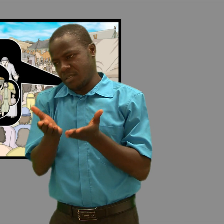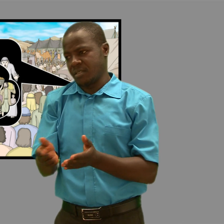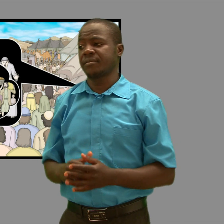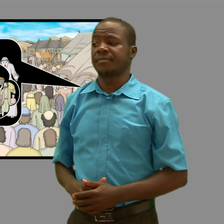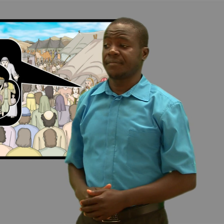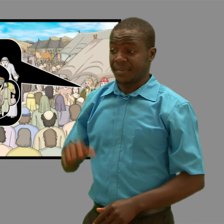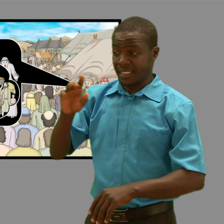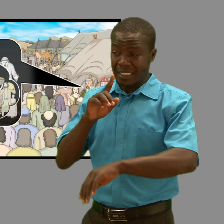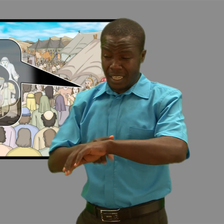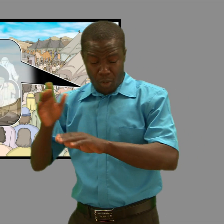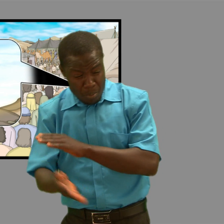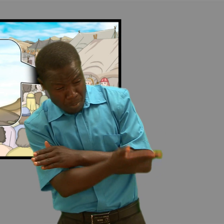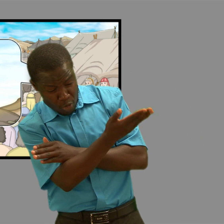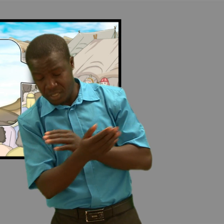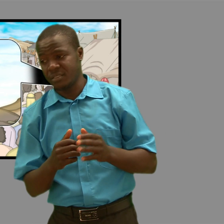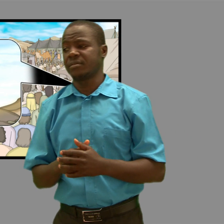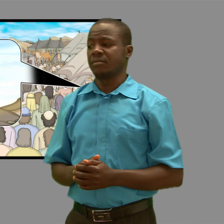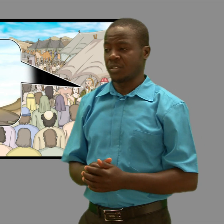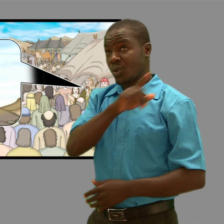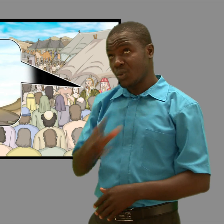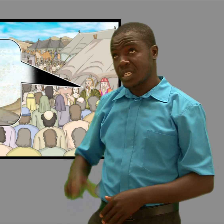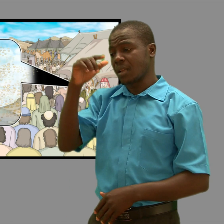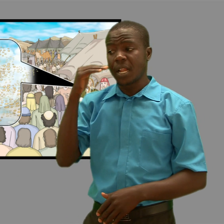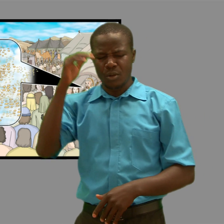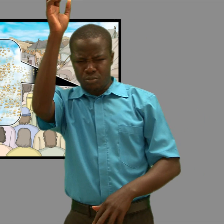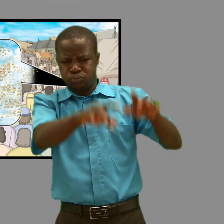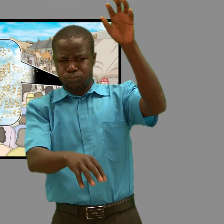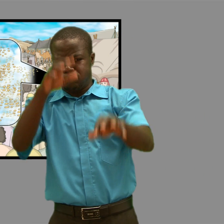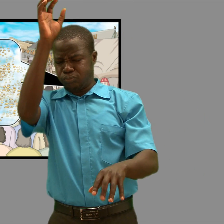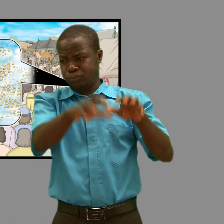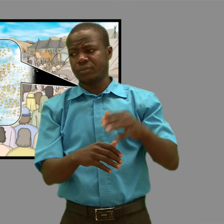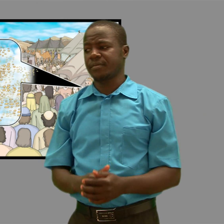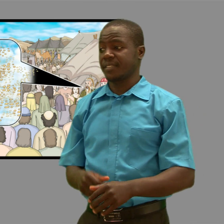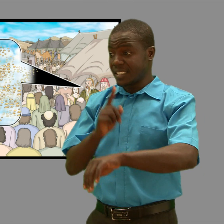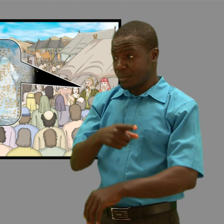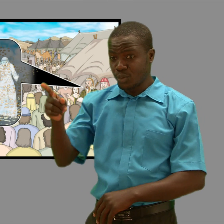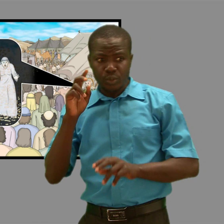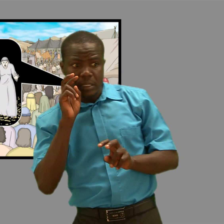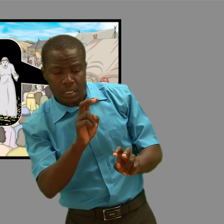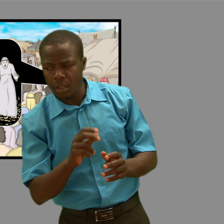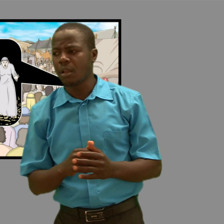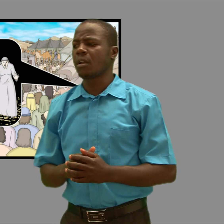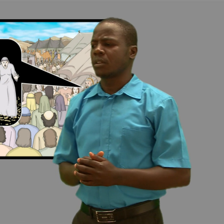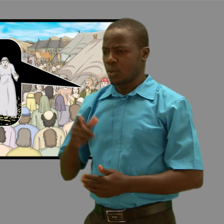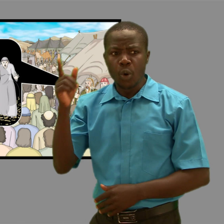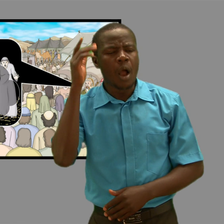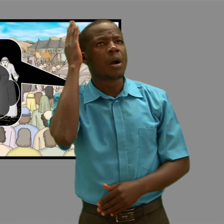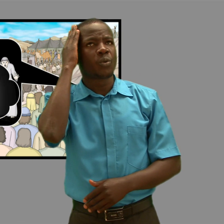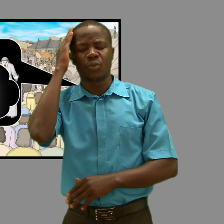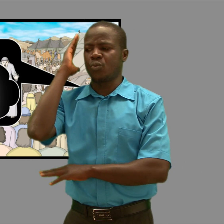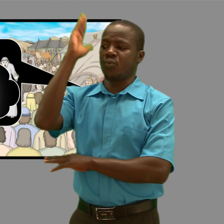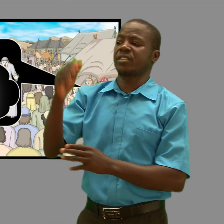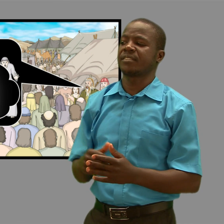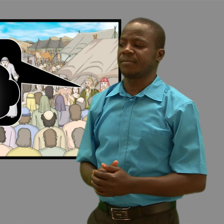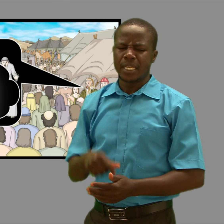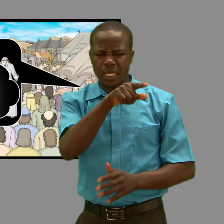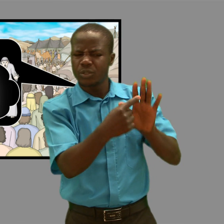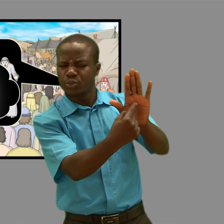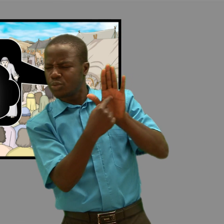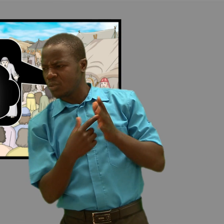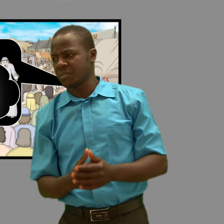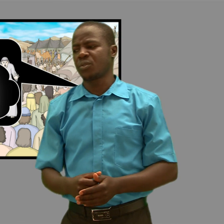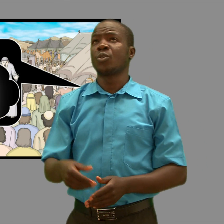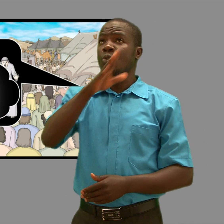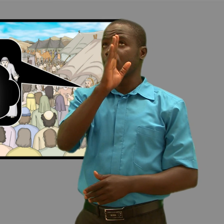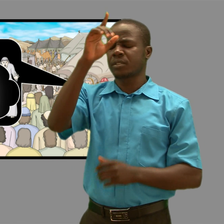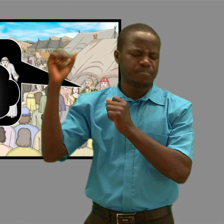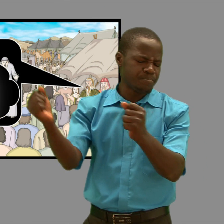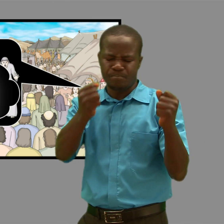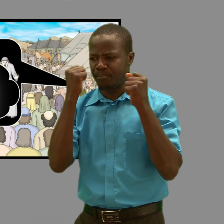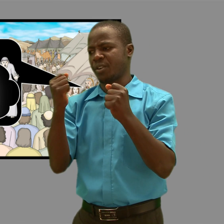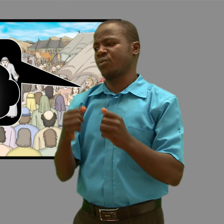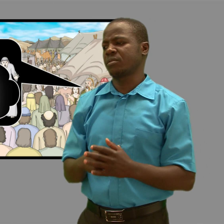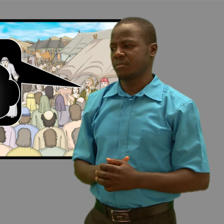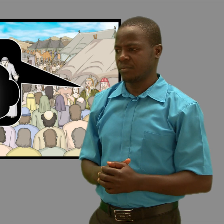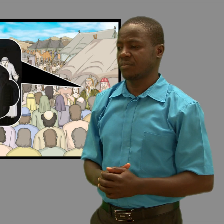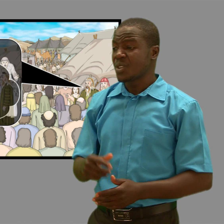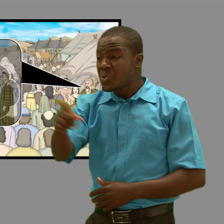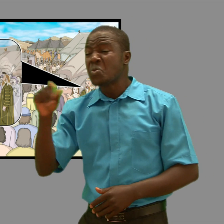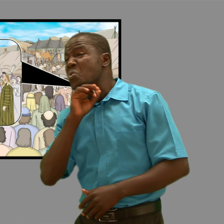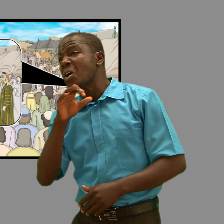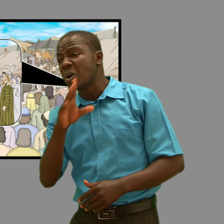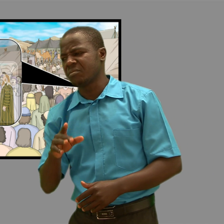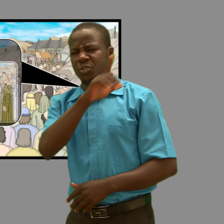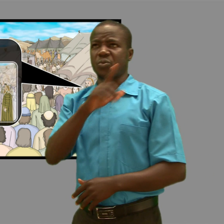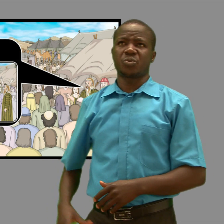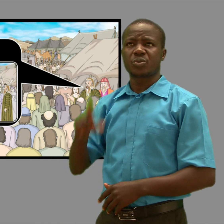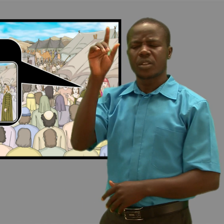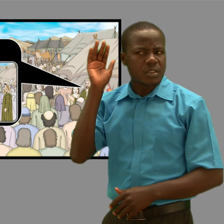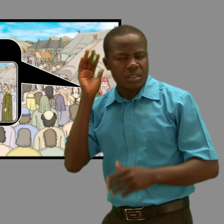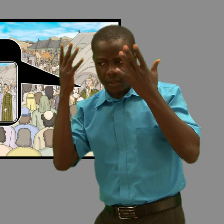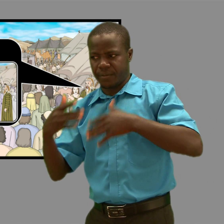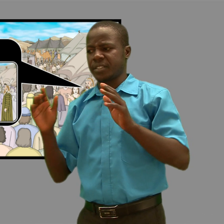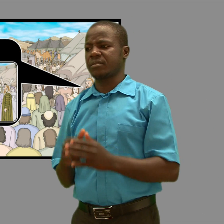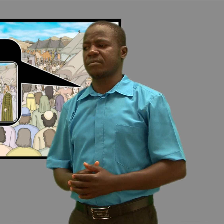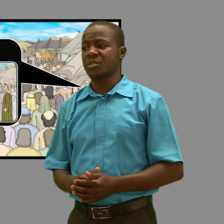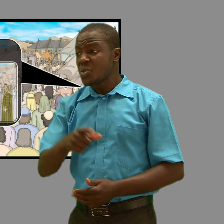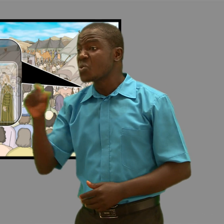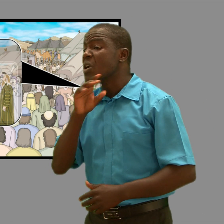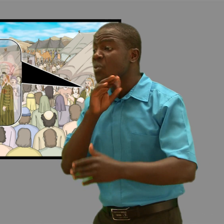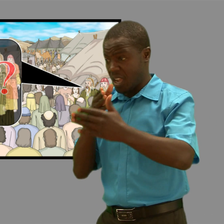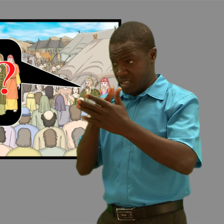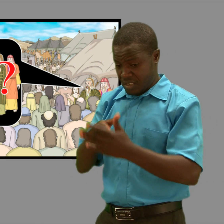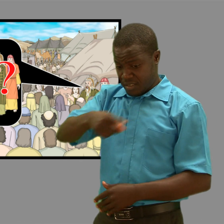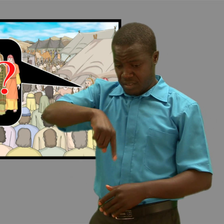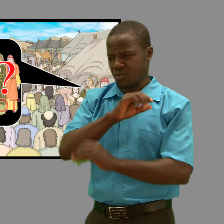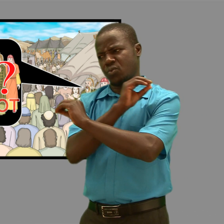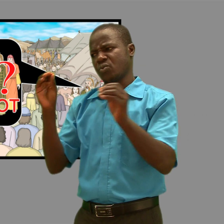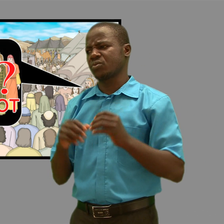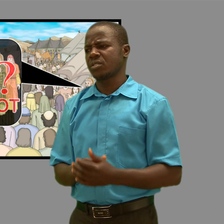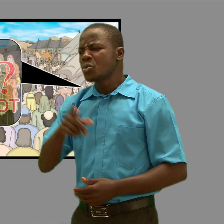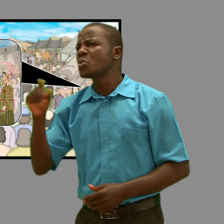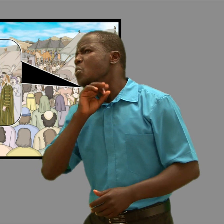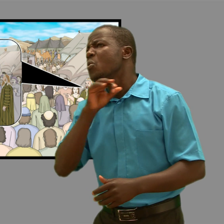And Moses added, “The LORD will give you meat to eat this evening and bread to fill you in the morning, for He has heard your grumbling against Him.